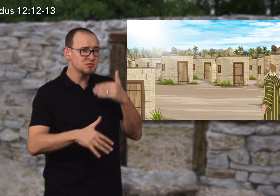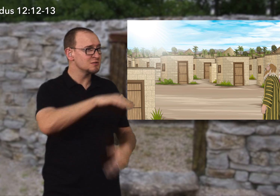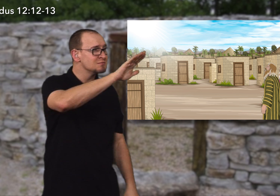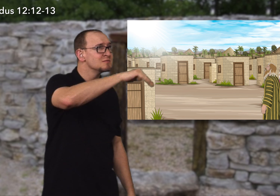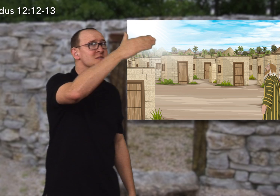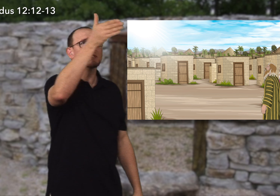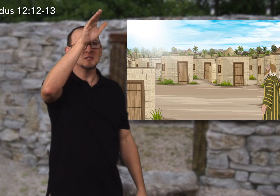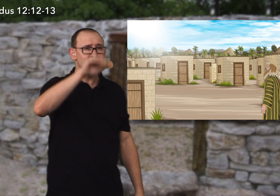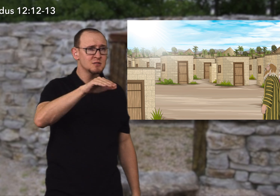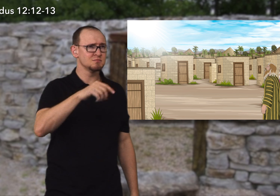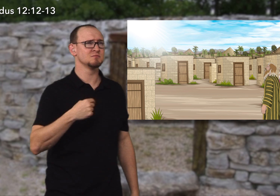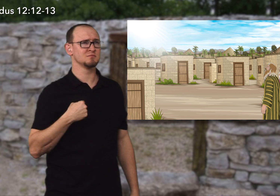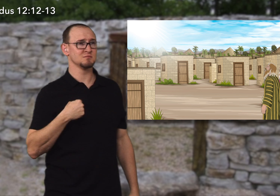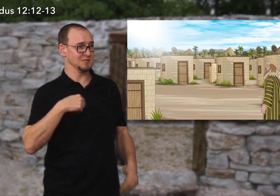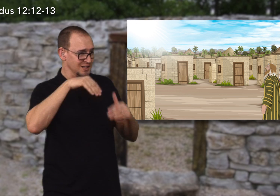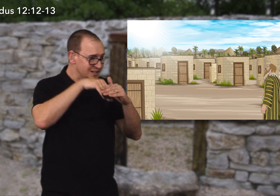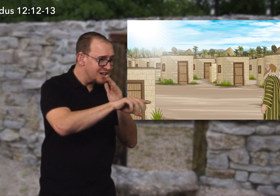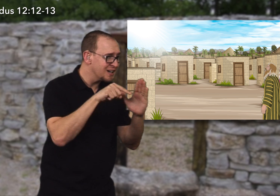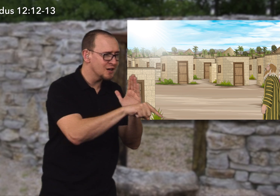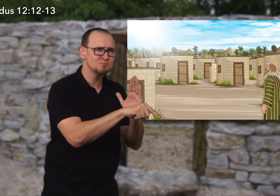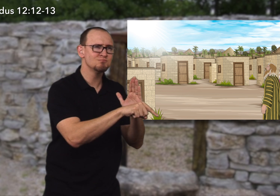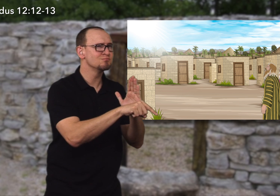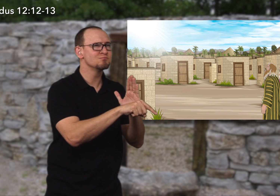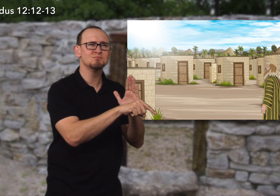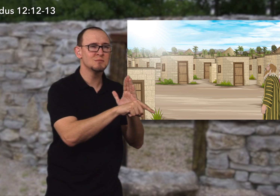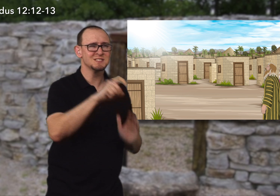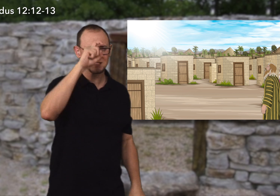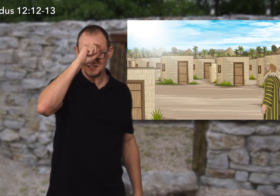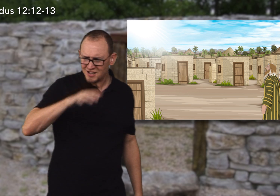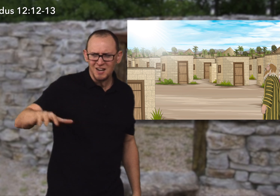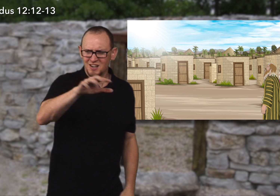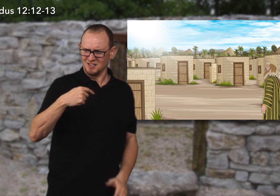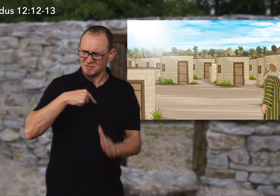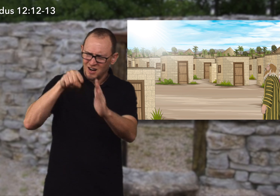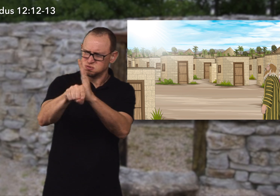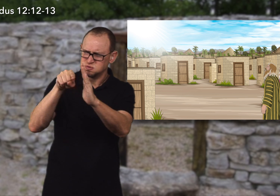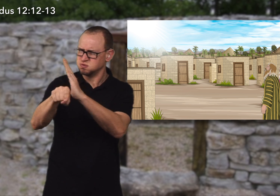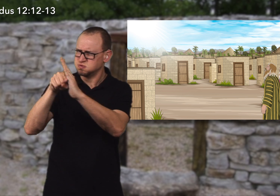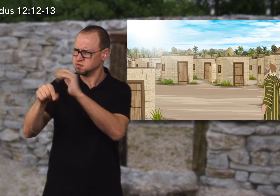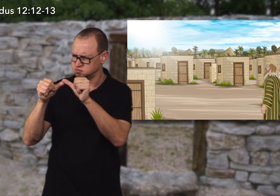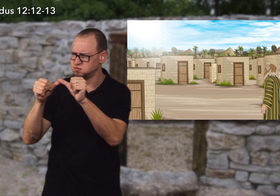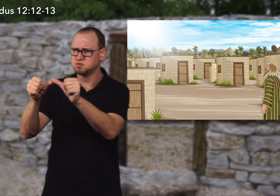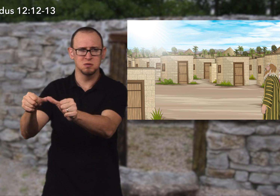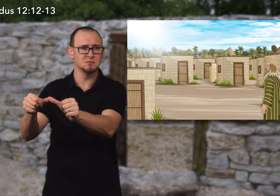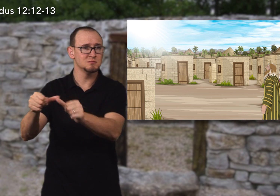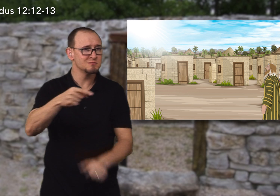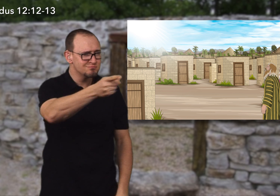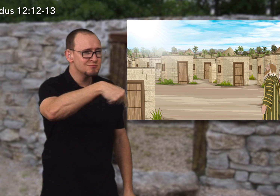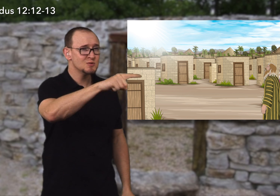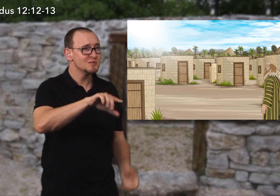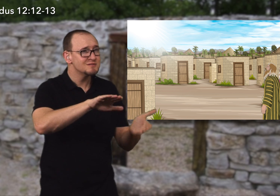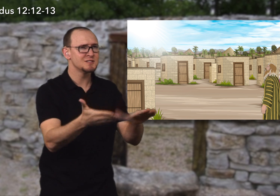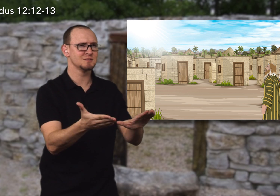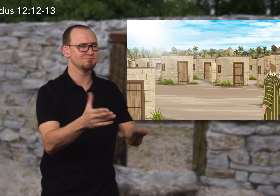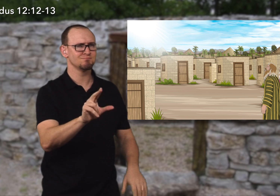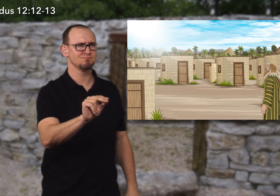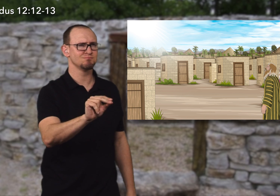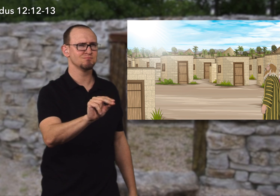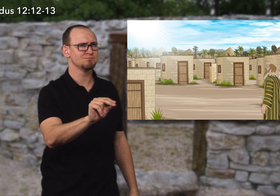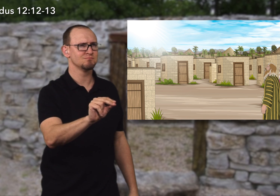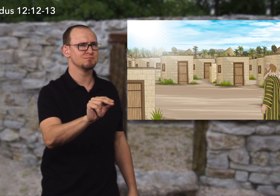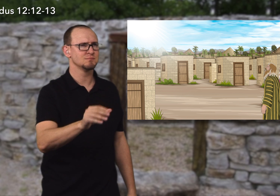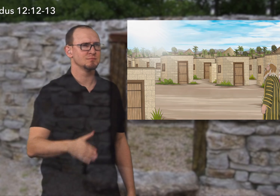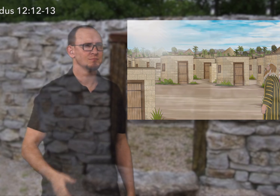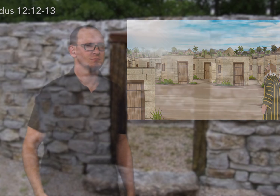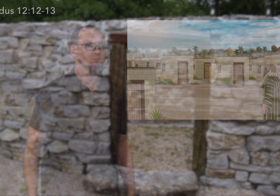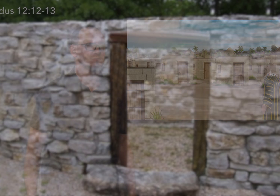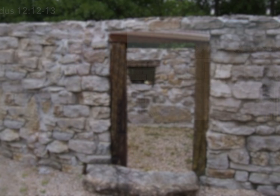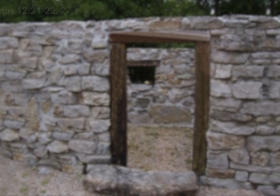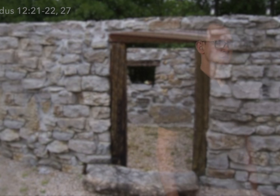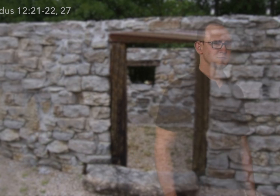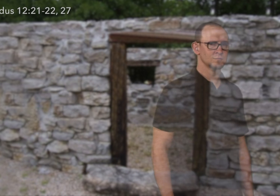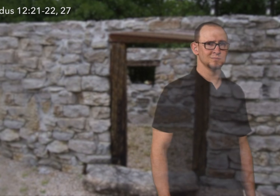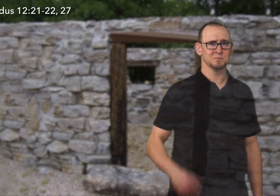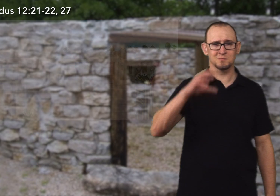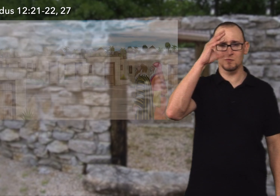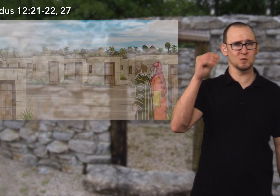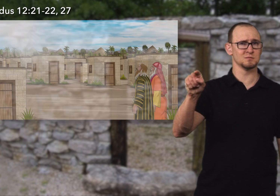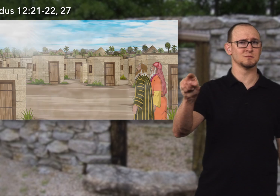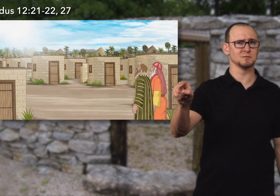No plague will fall on you to destroy you when I strike the land of Egypt.